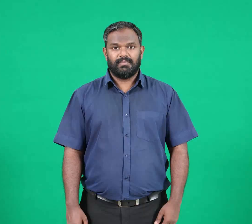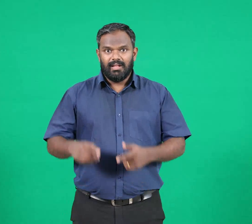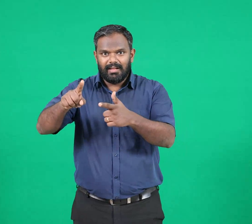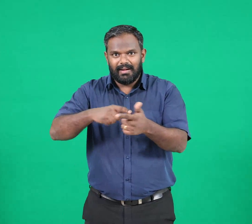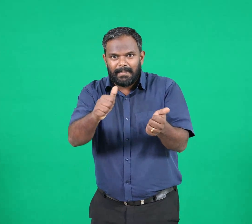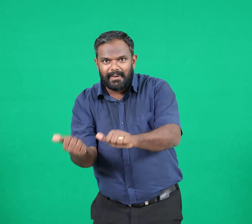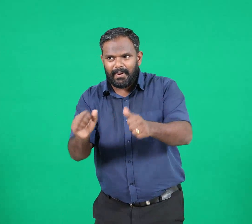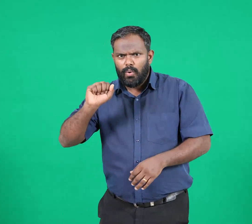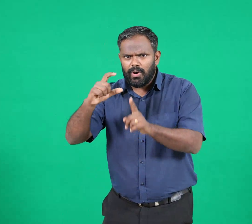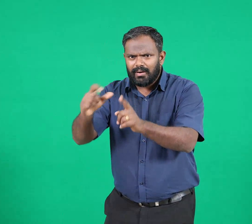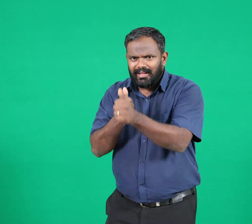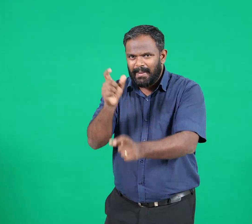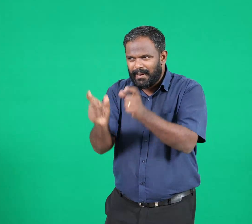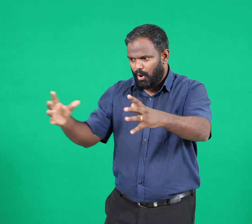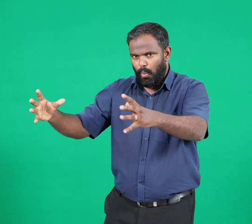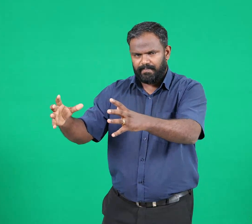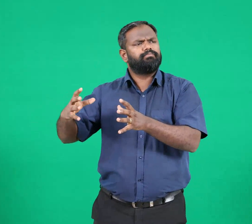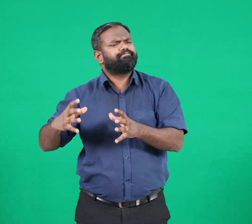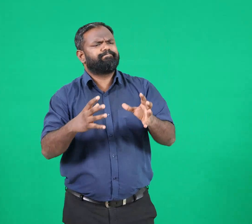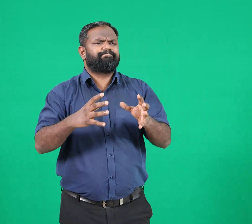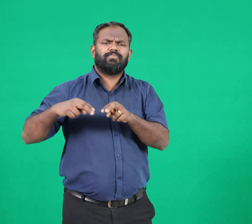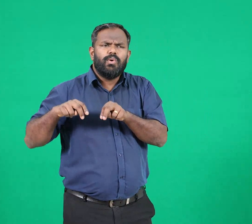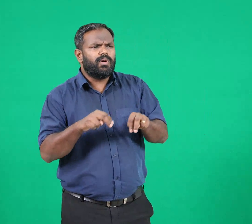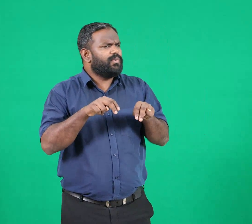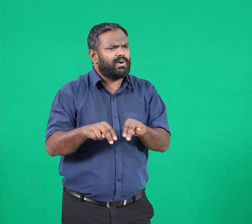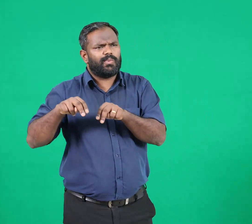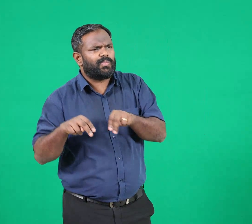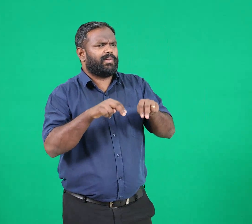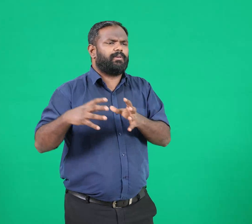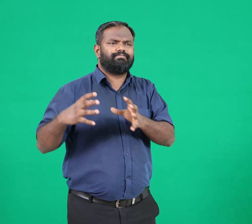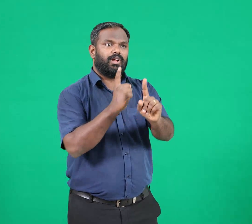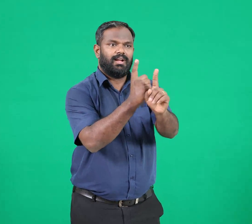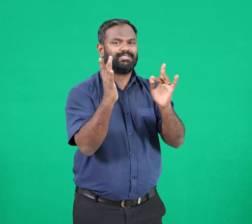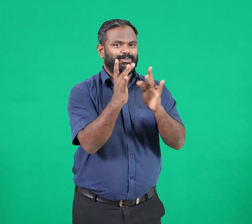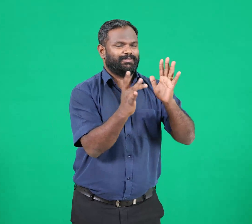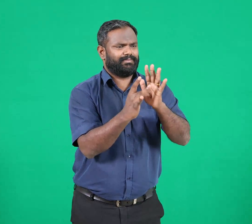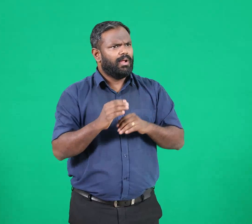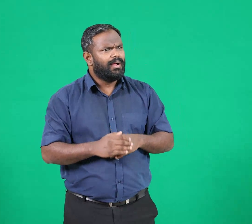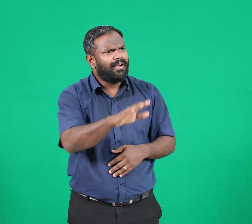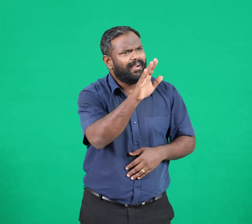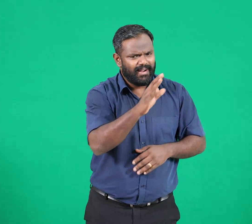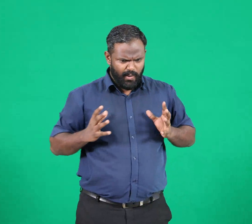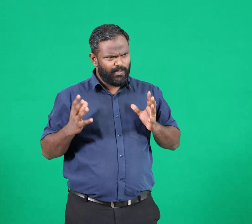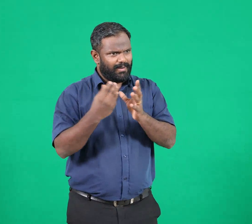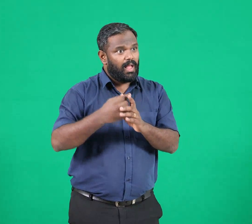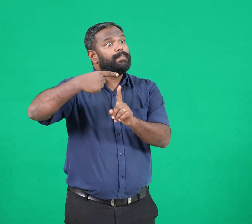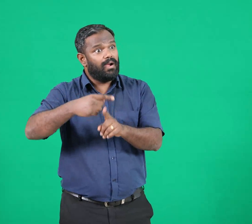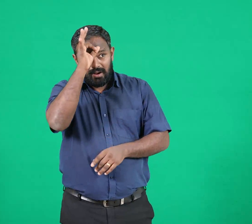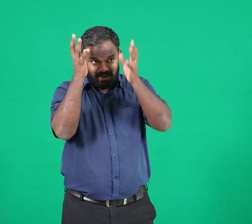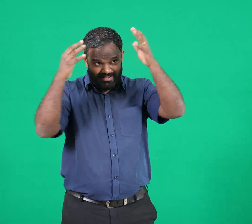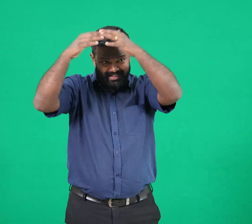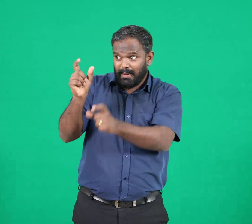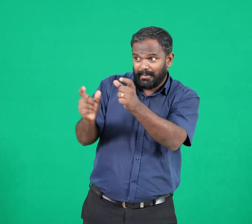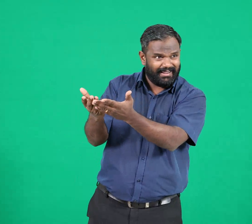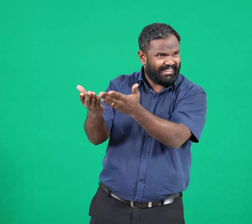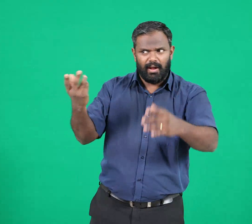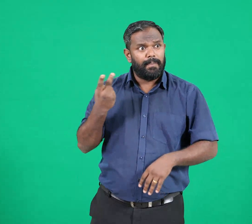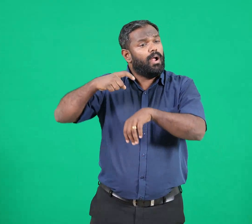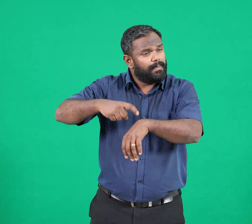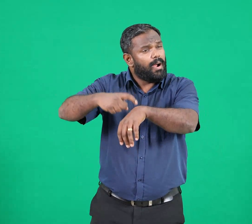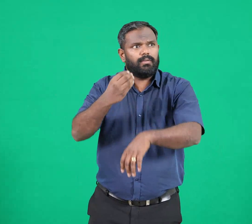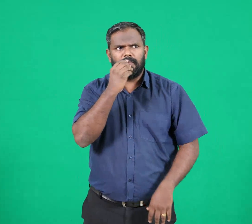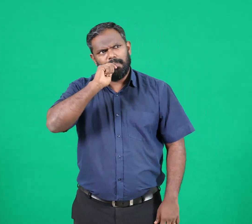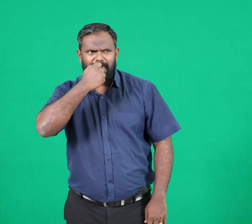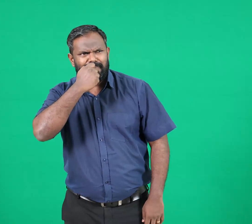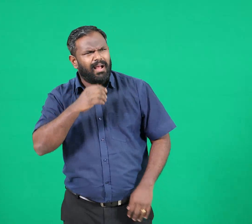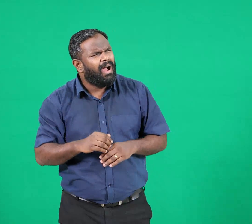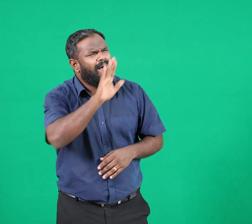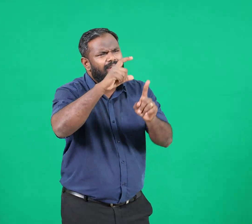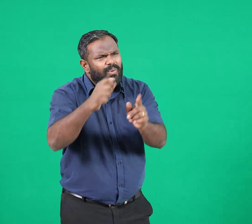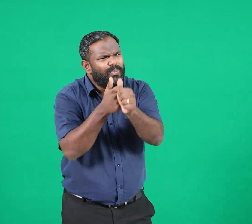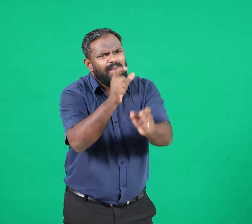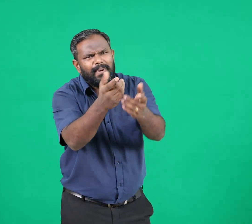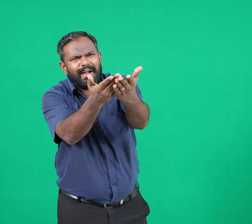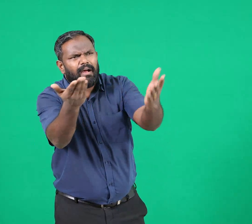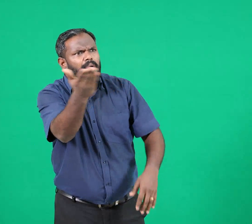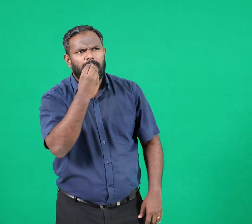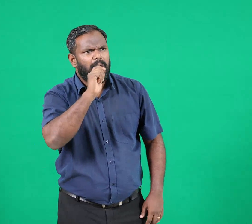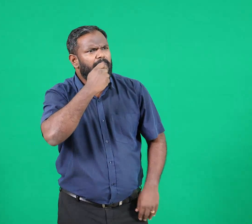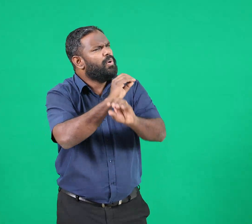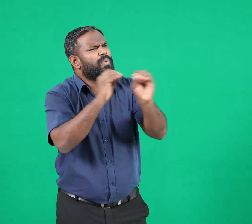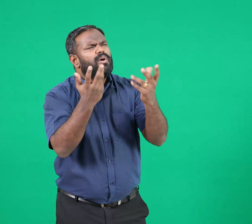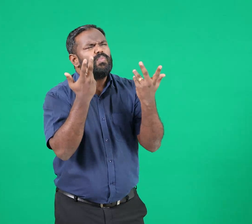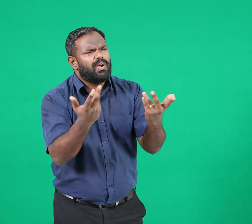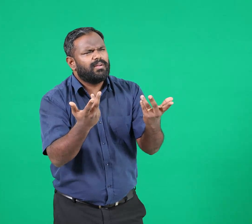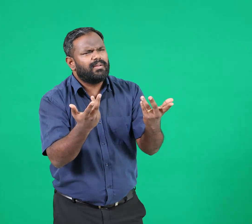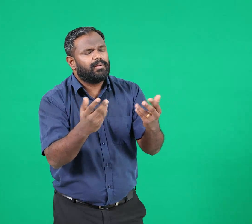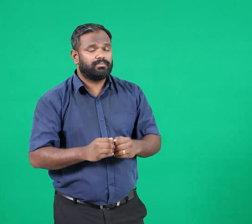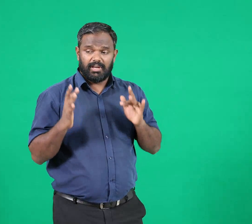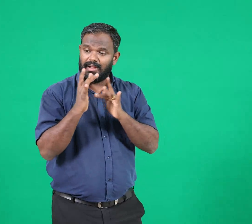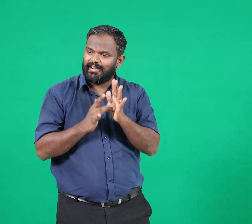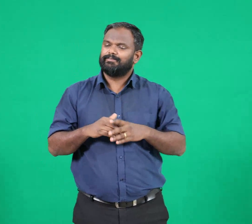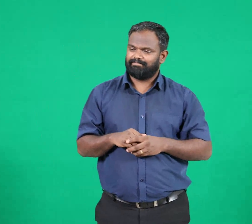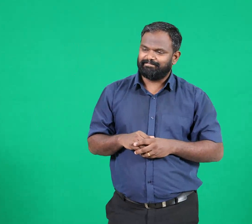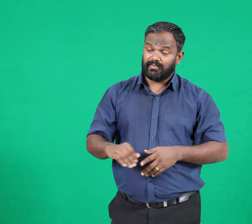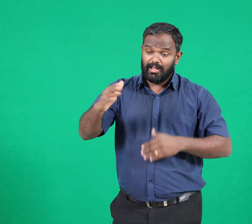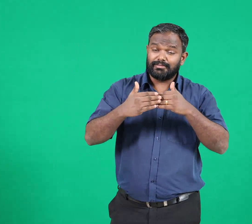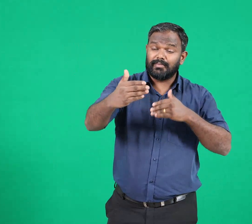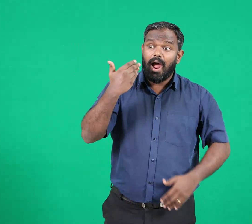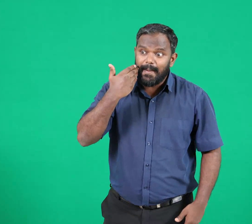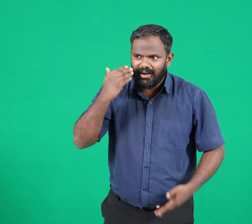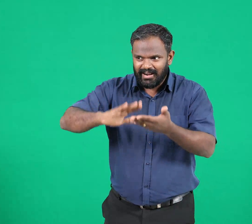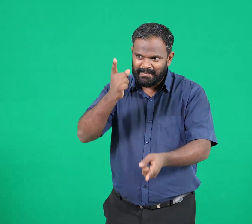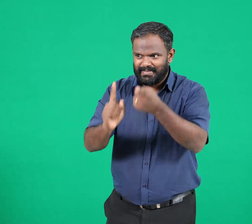At that time John's disciples came to Jesus and asked, "Why is it that we and the Pharisees fast so often, but Your disciples do not fast?"